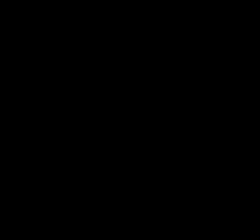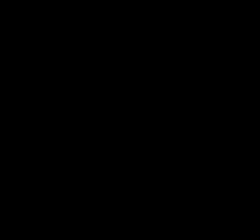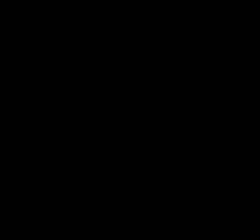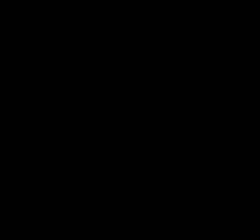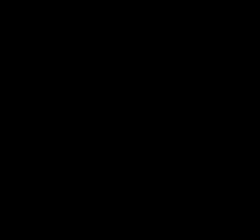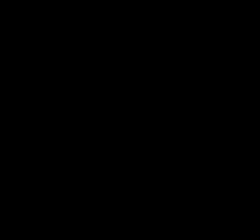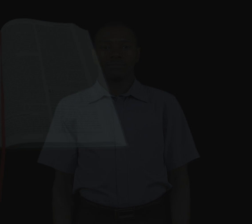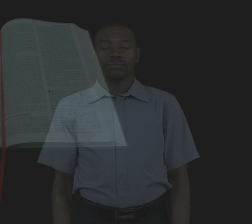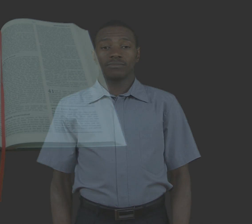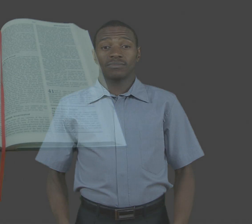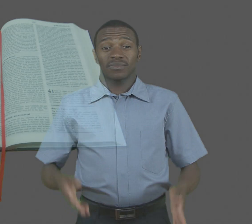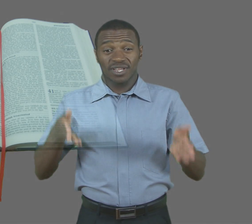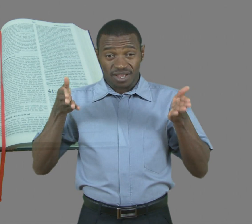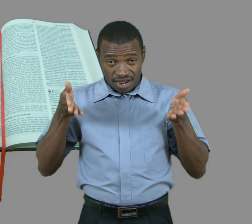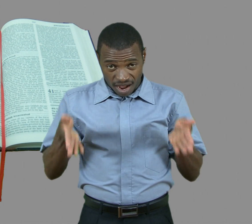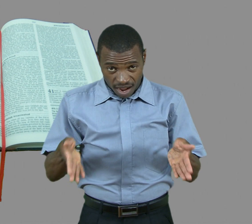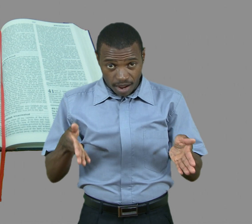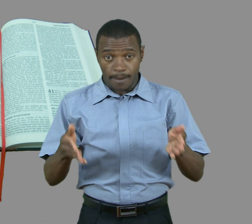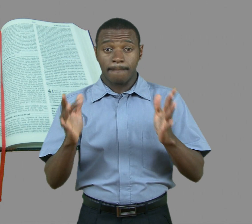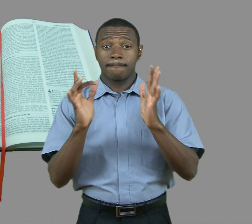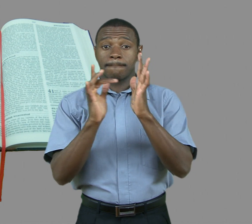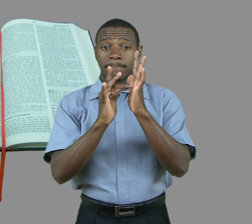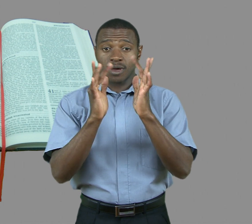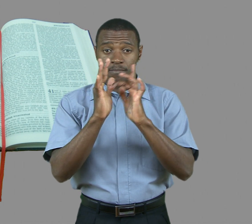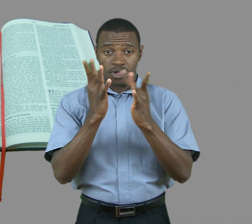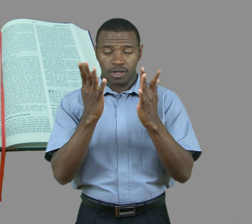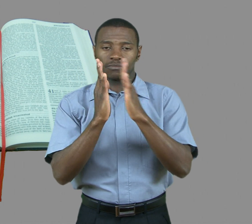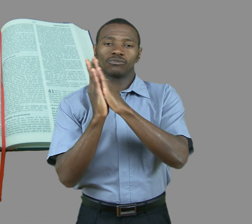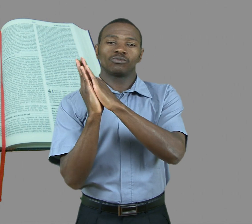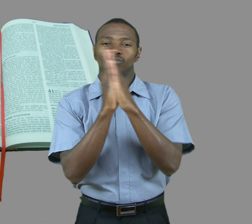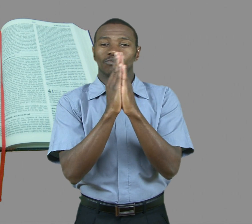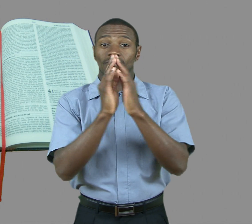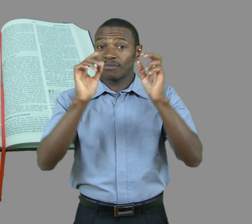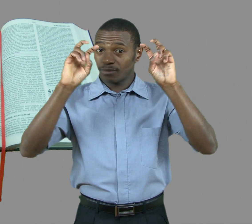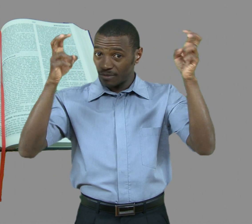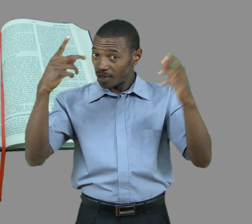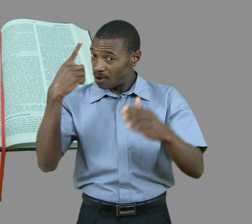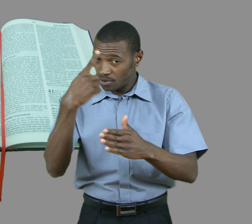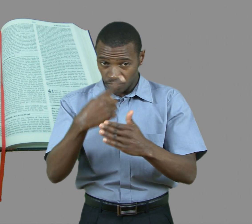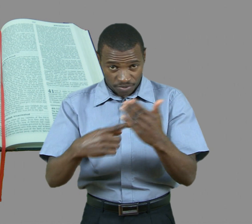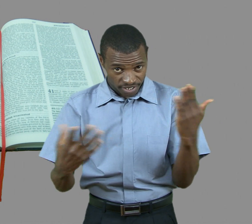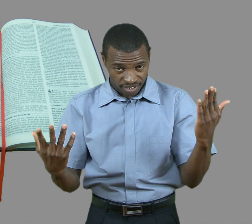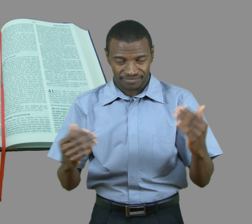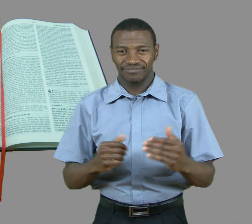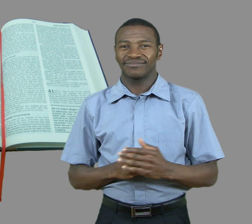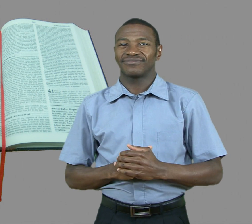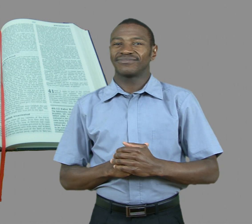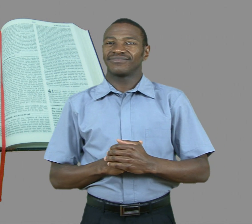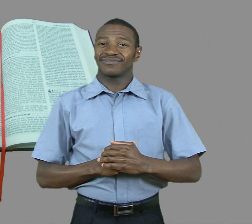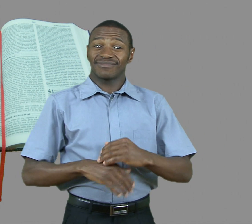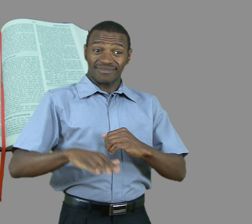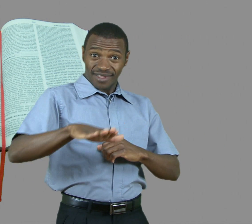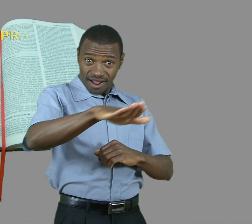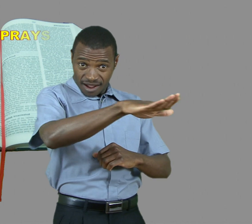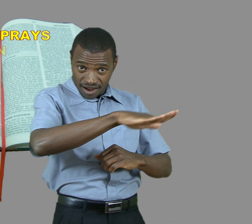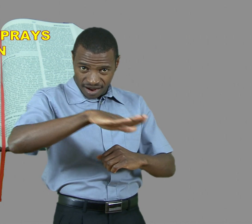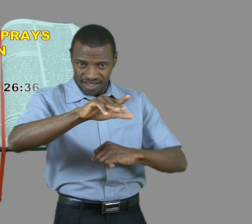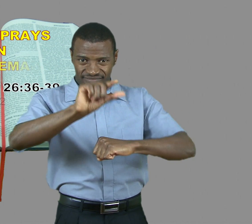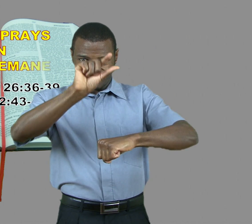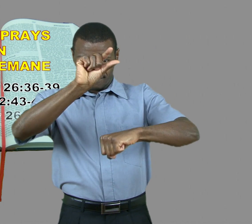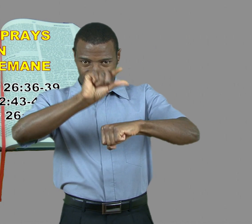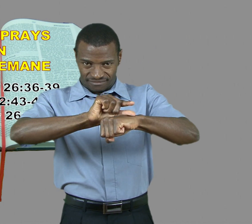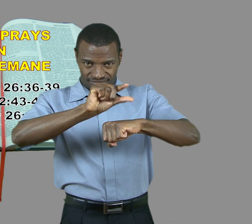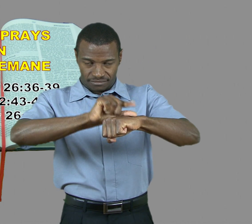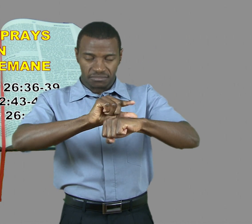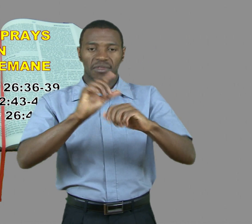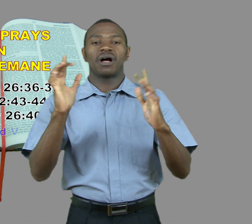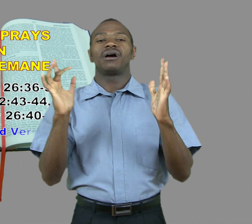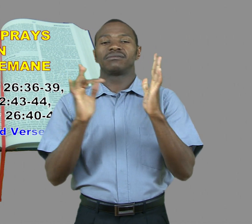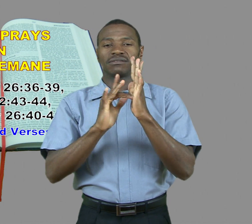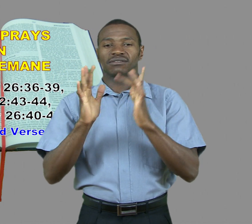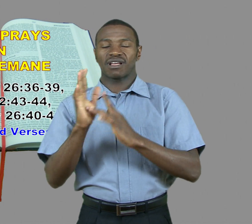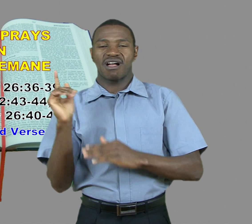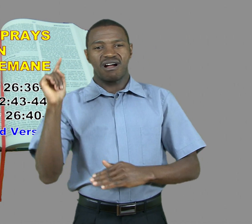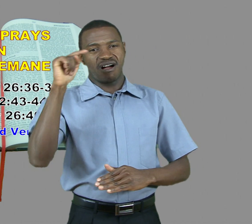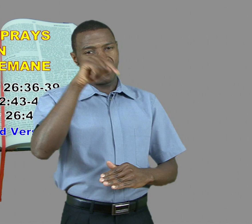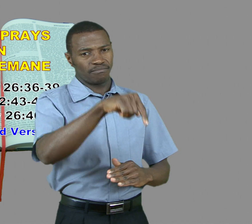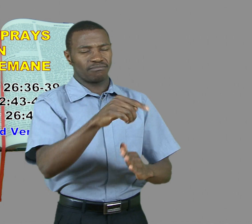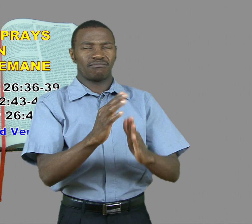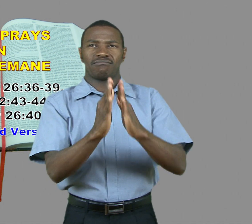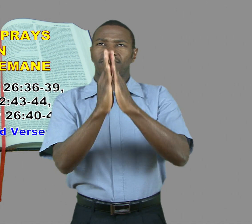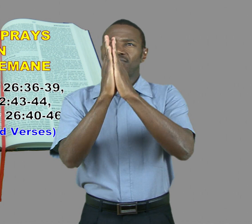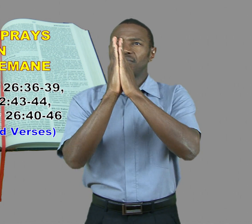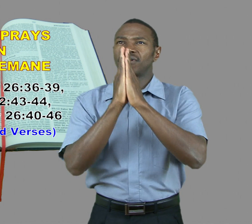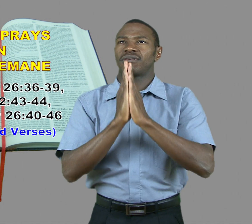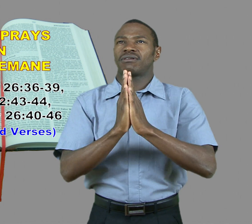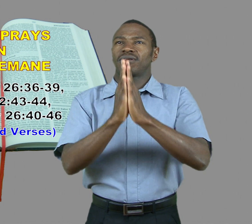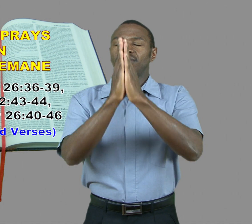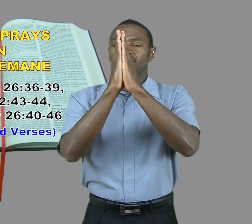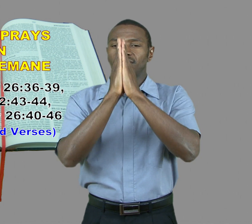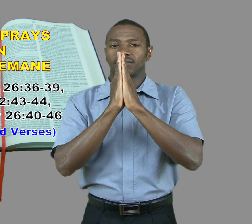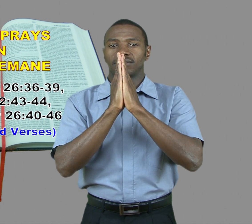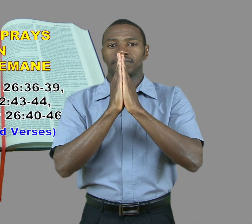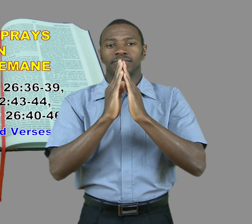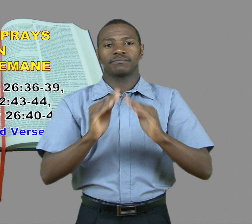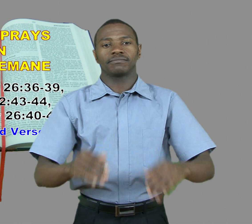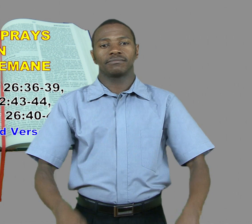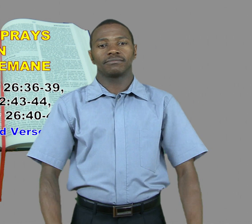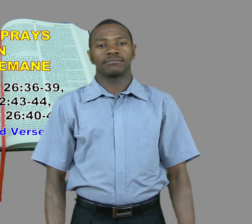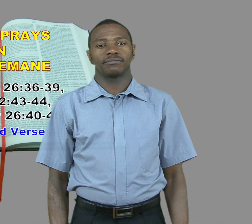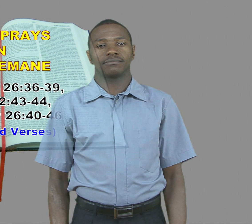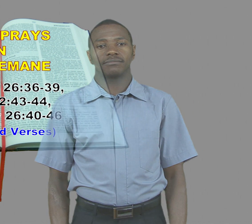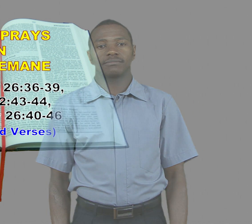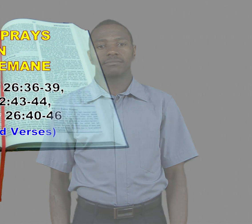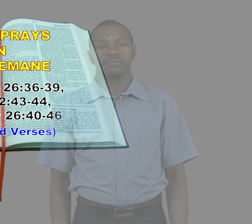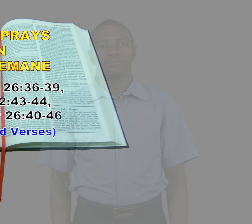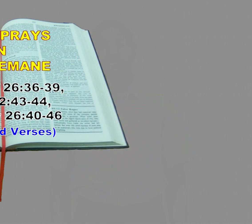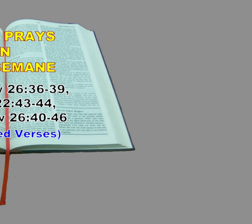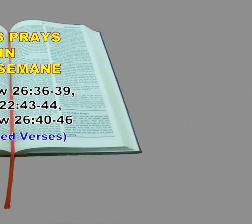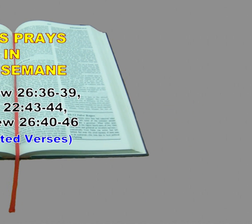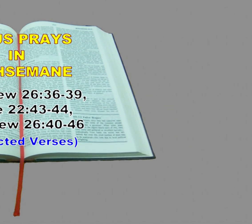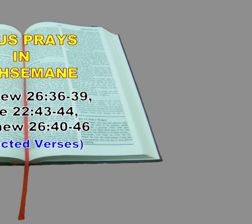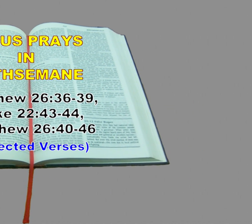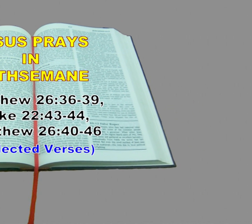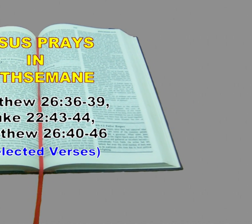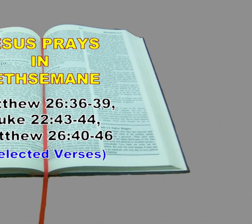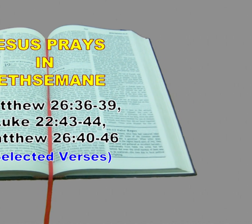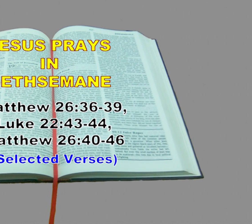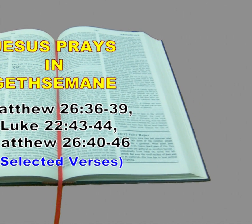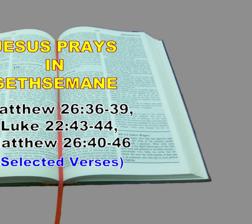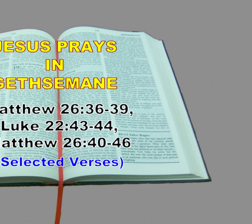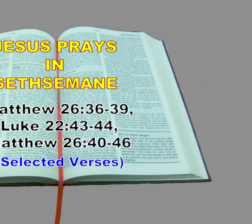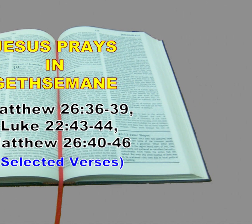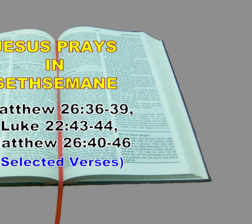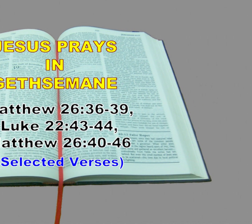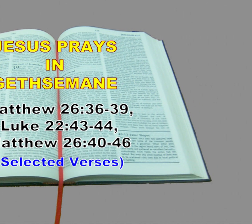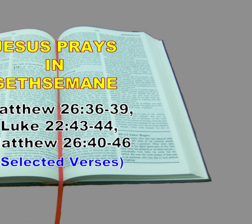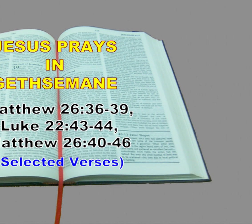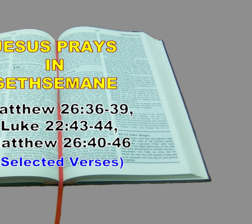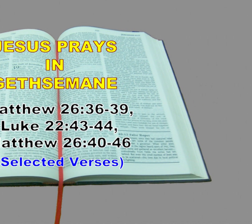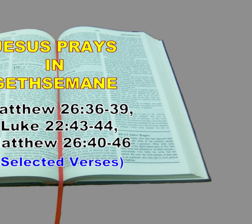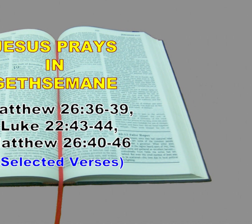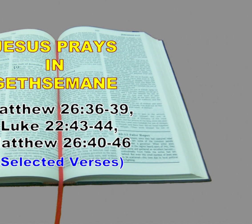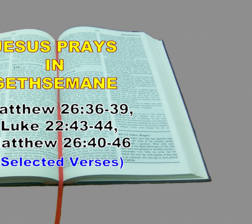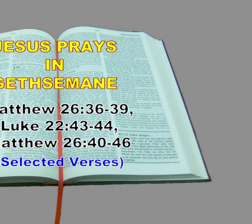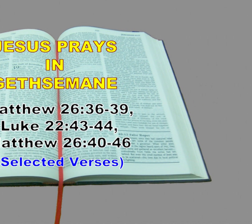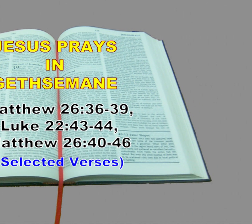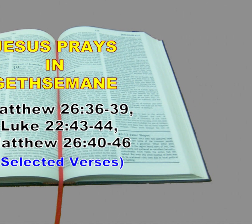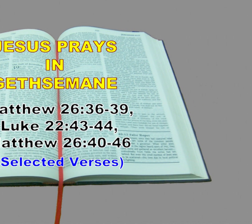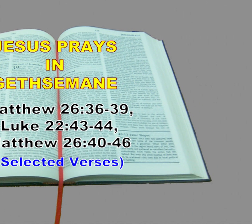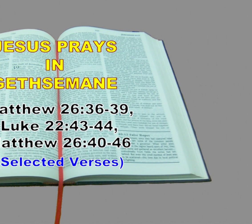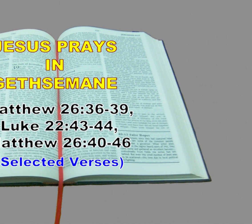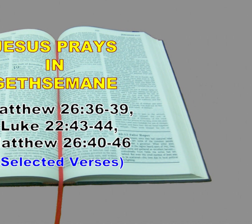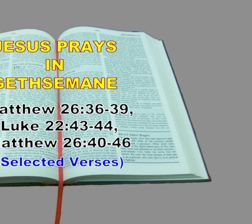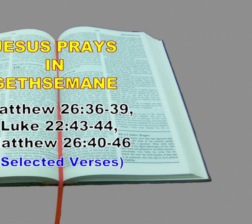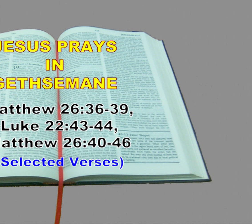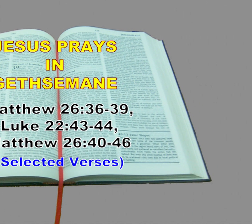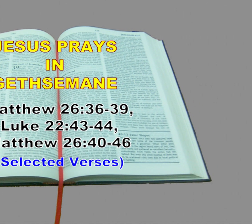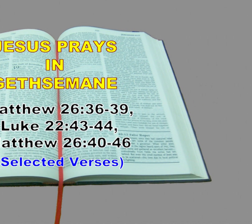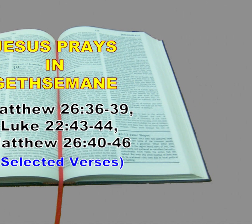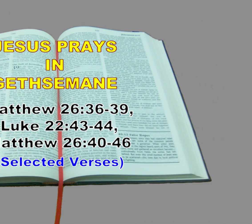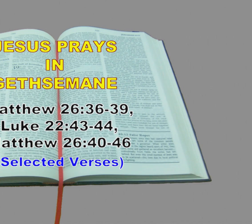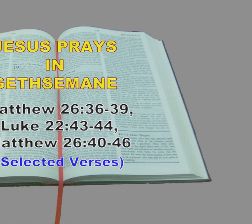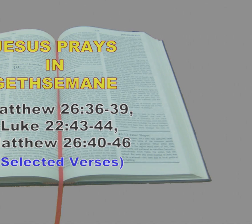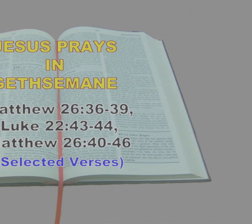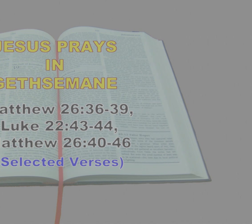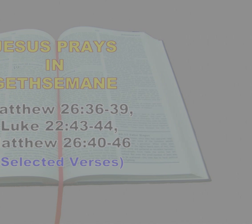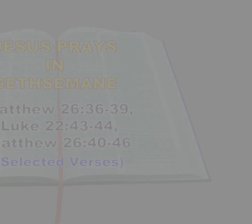Jesus prays in Gethsemane